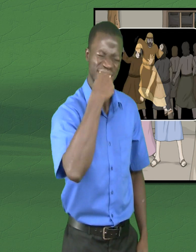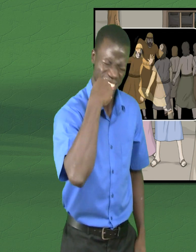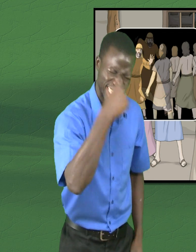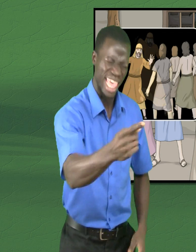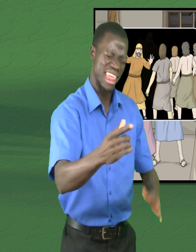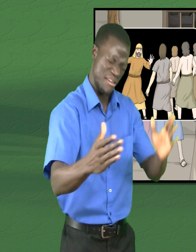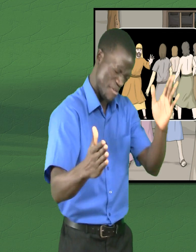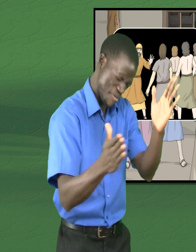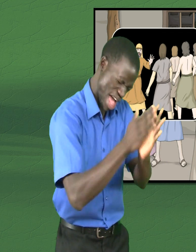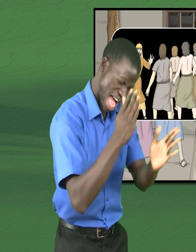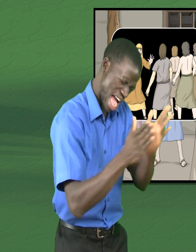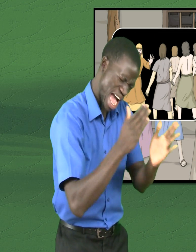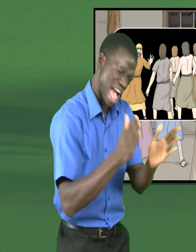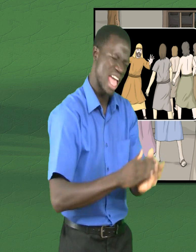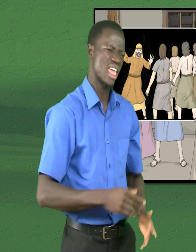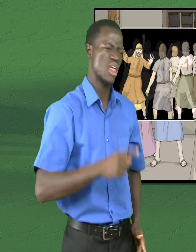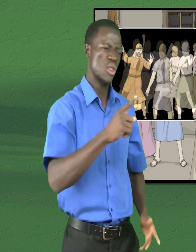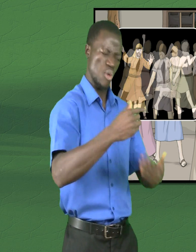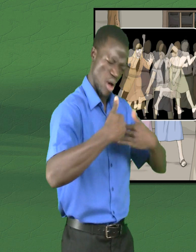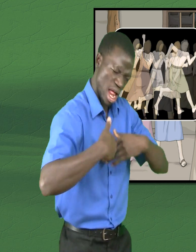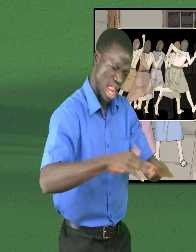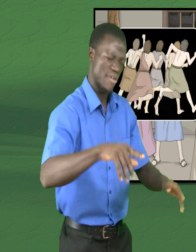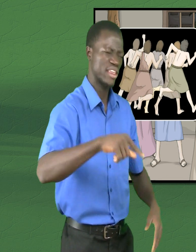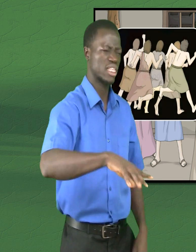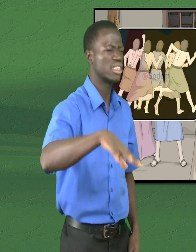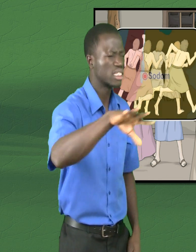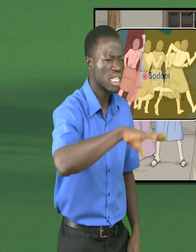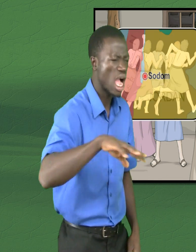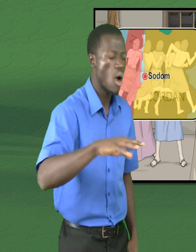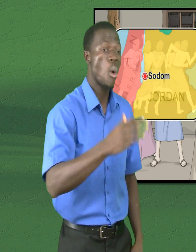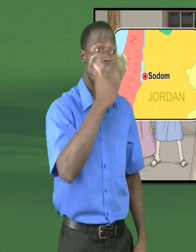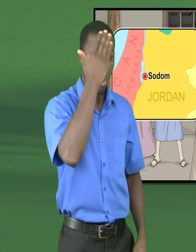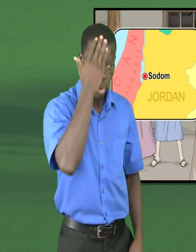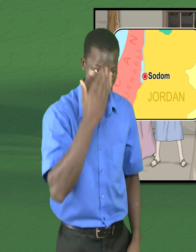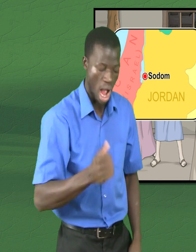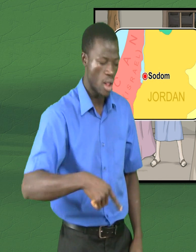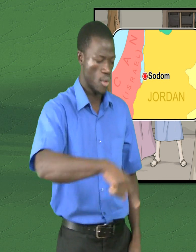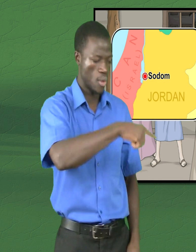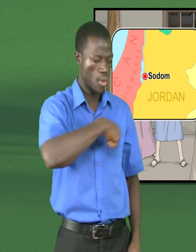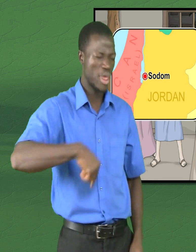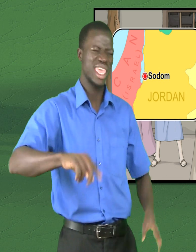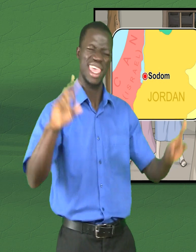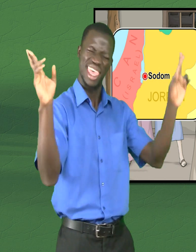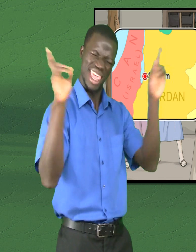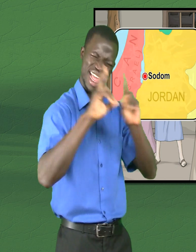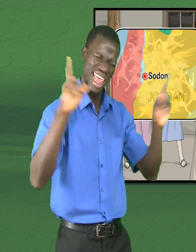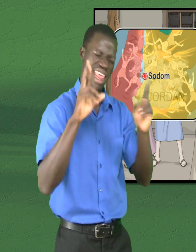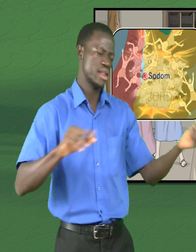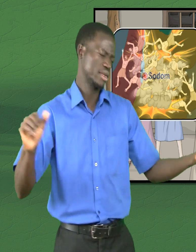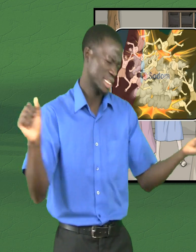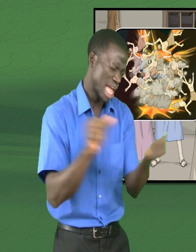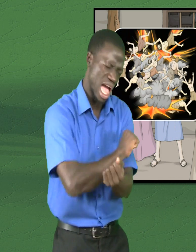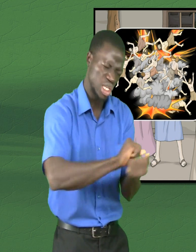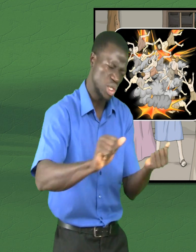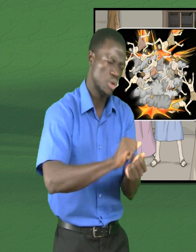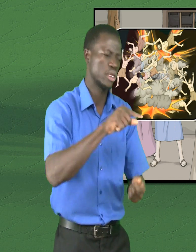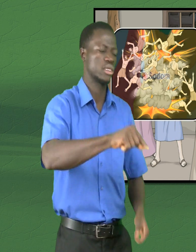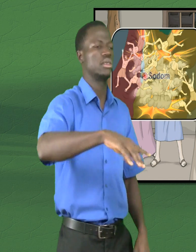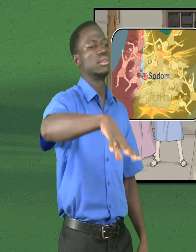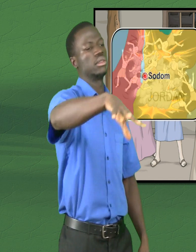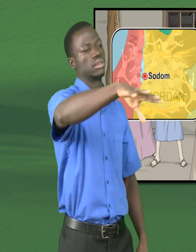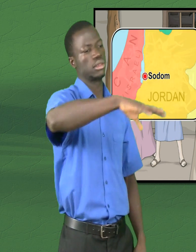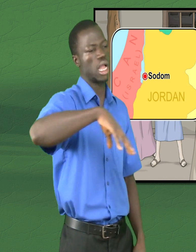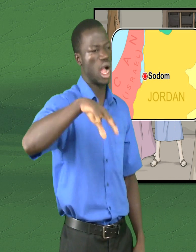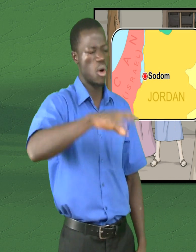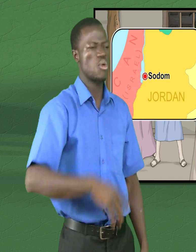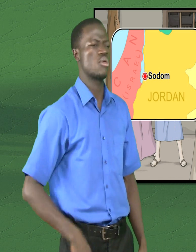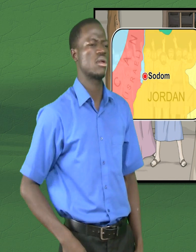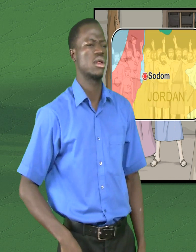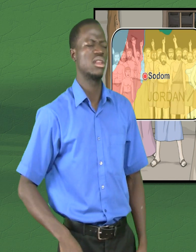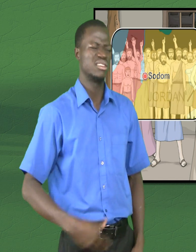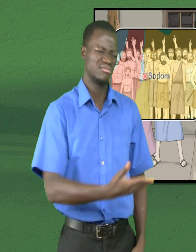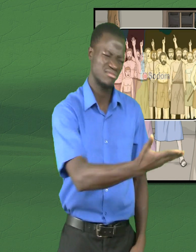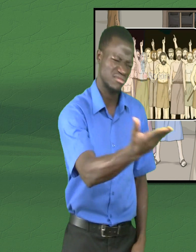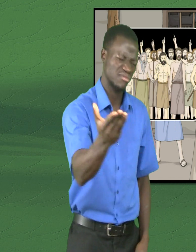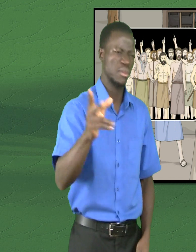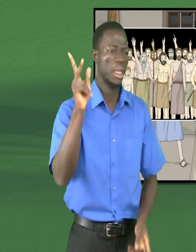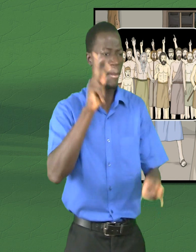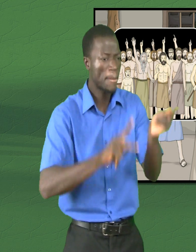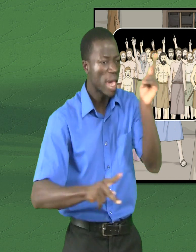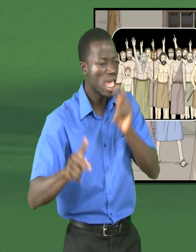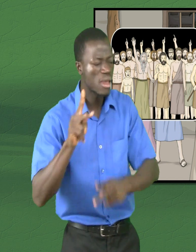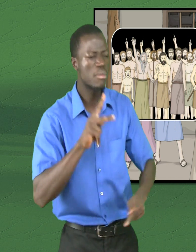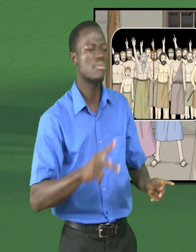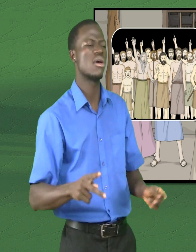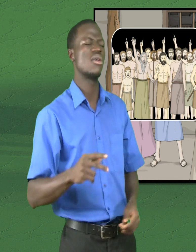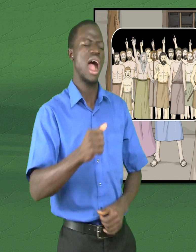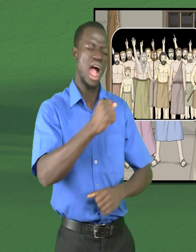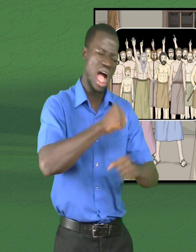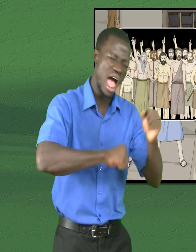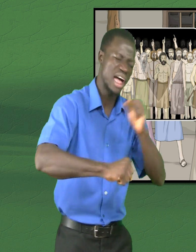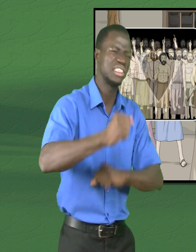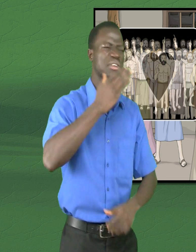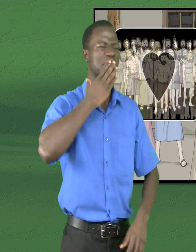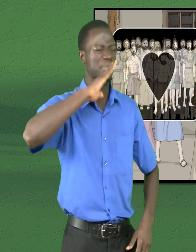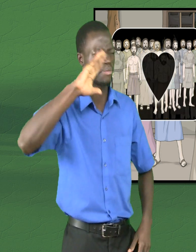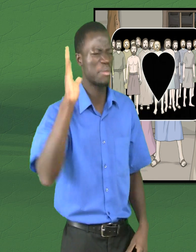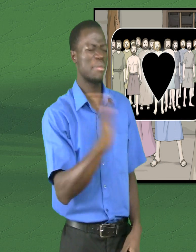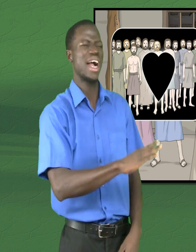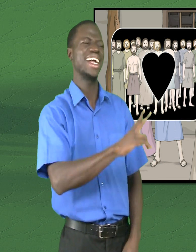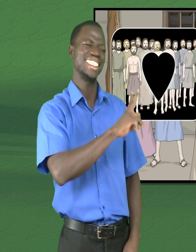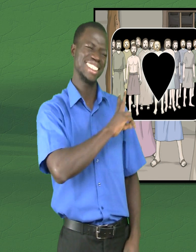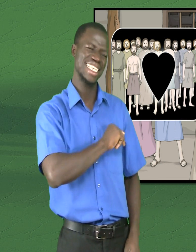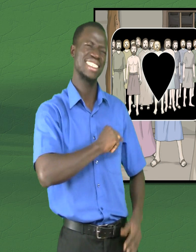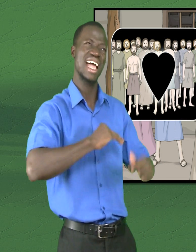Get them out of here, because we are about to destroy this place.